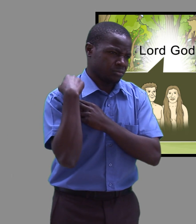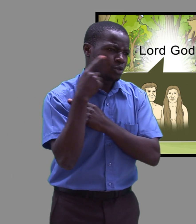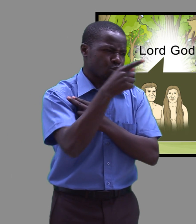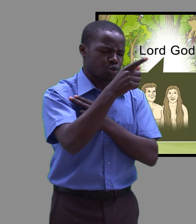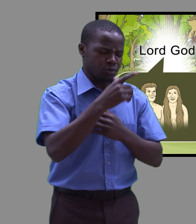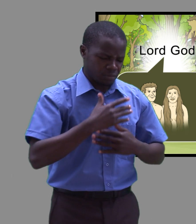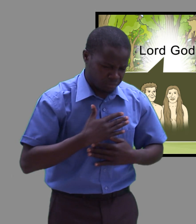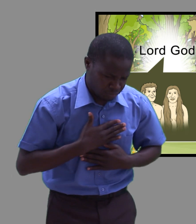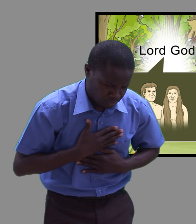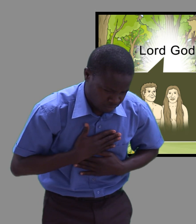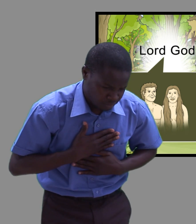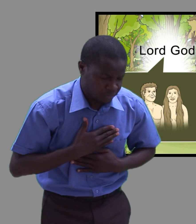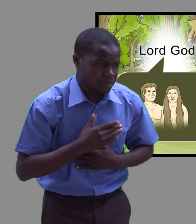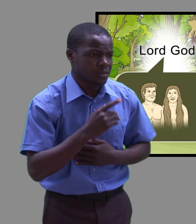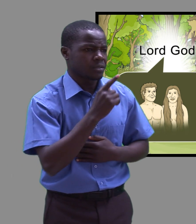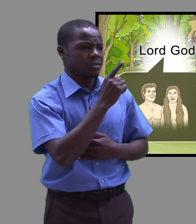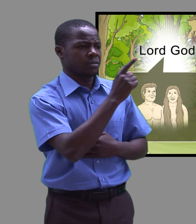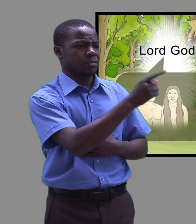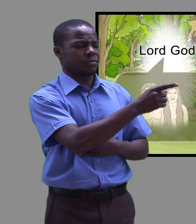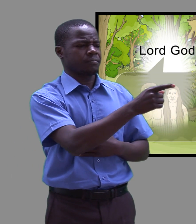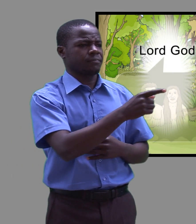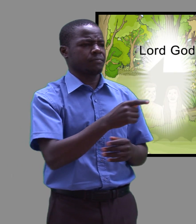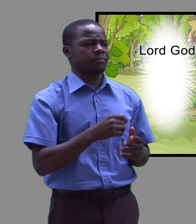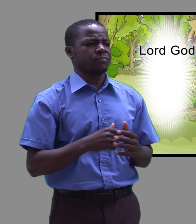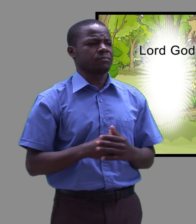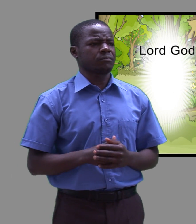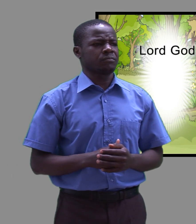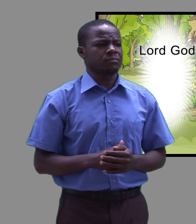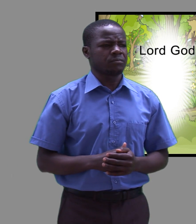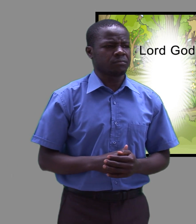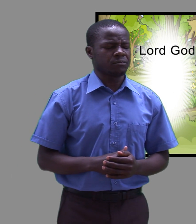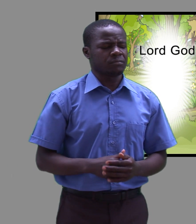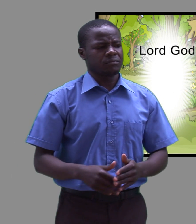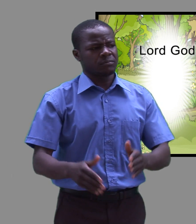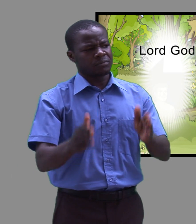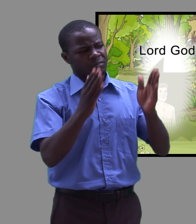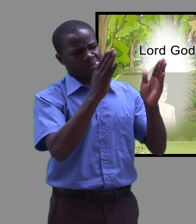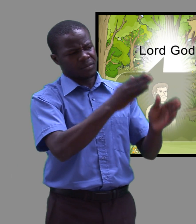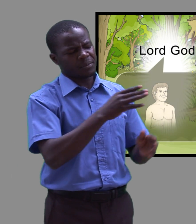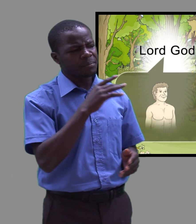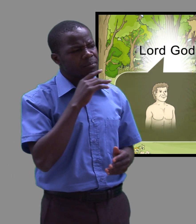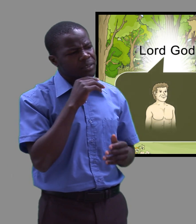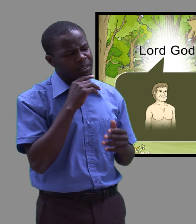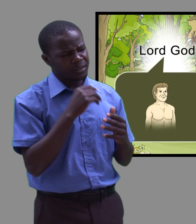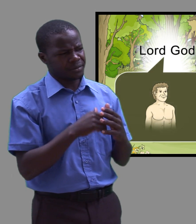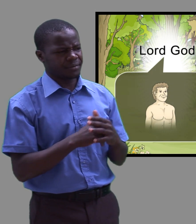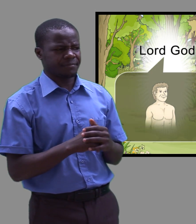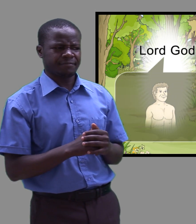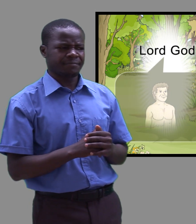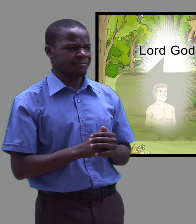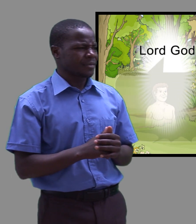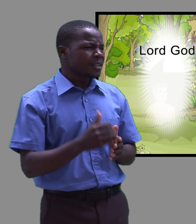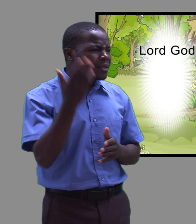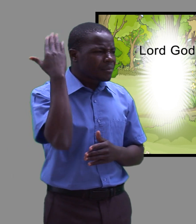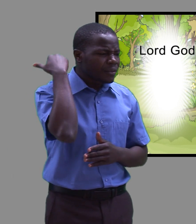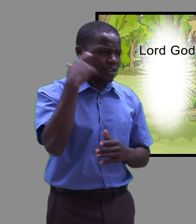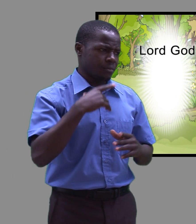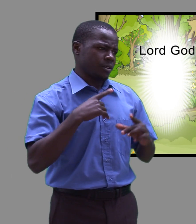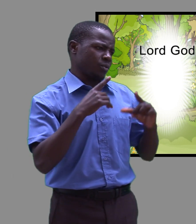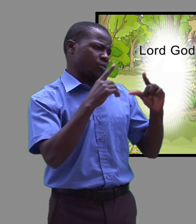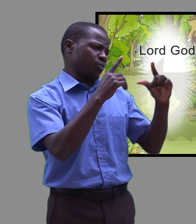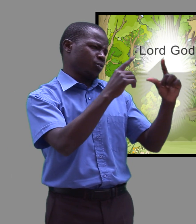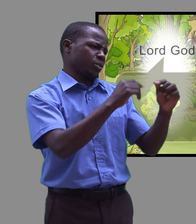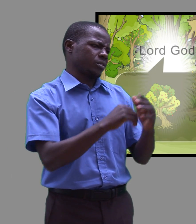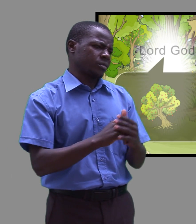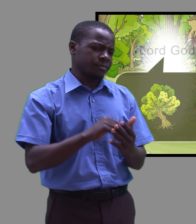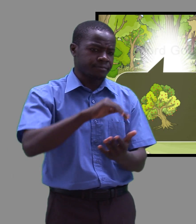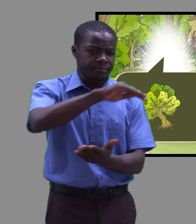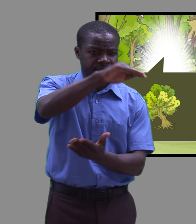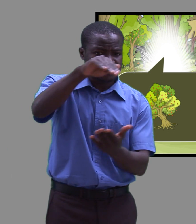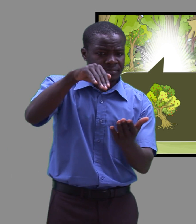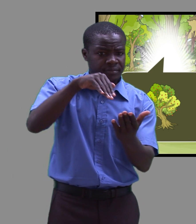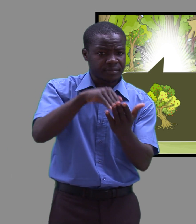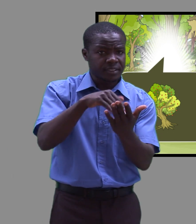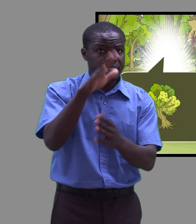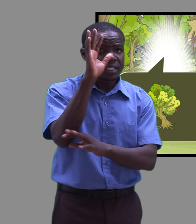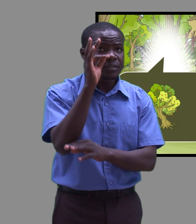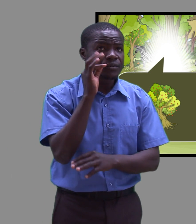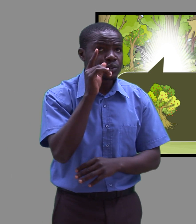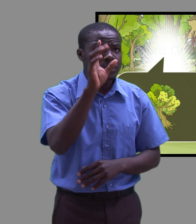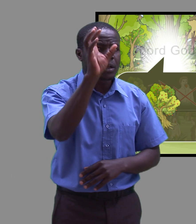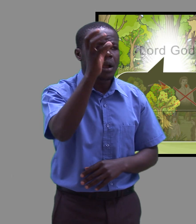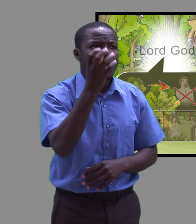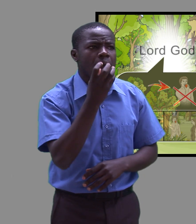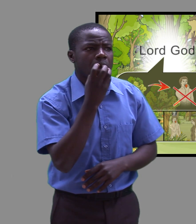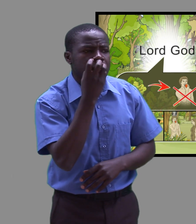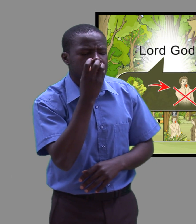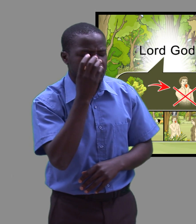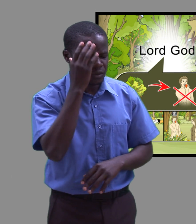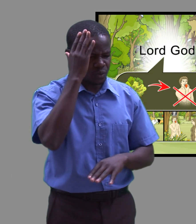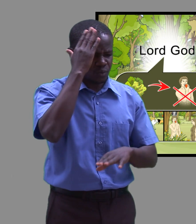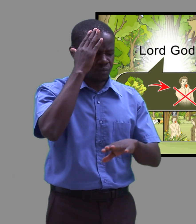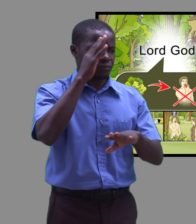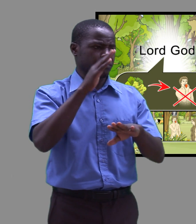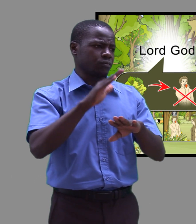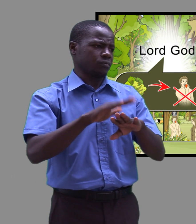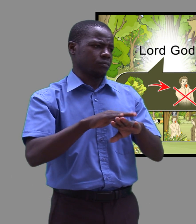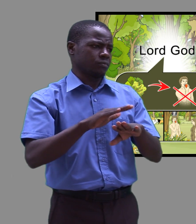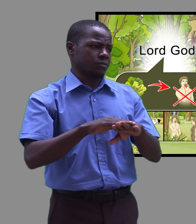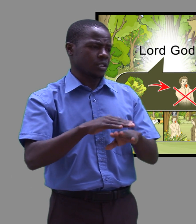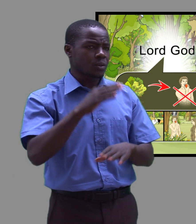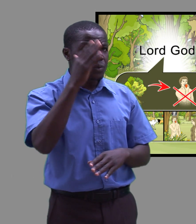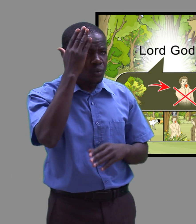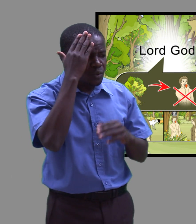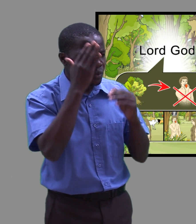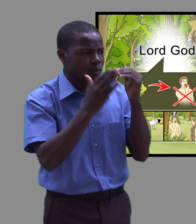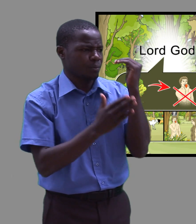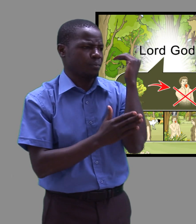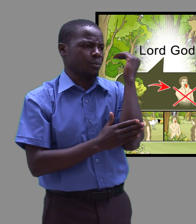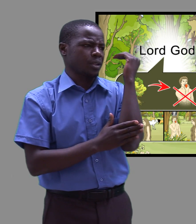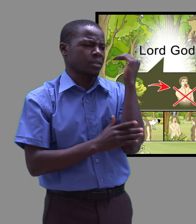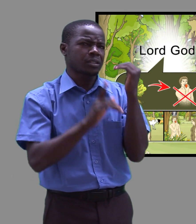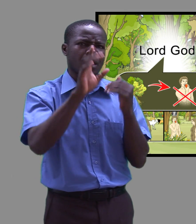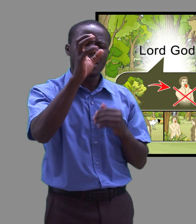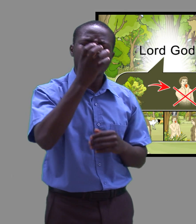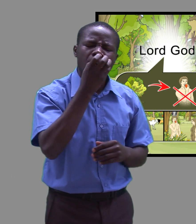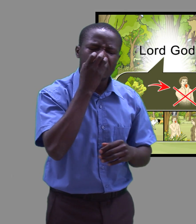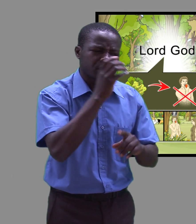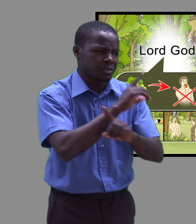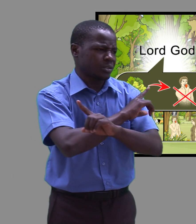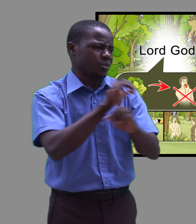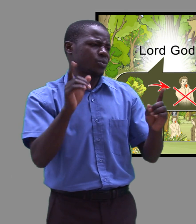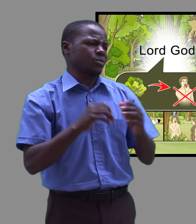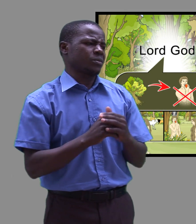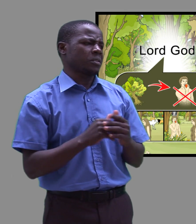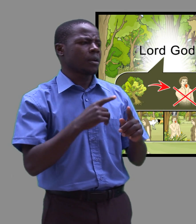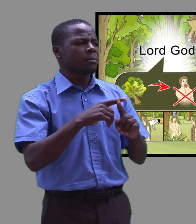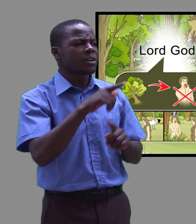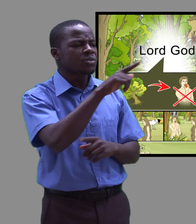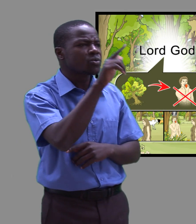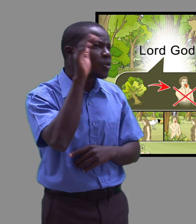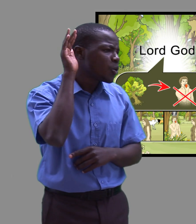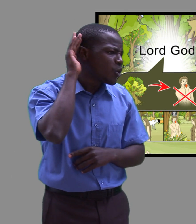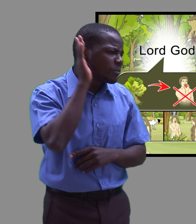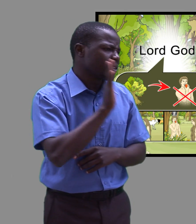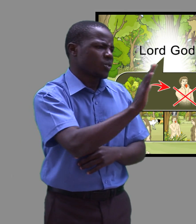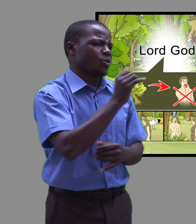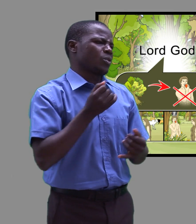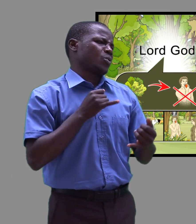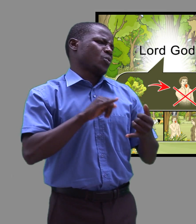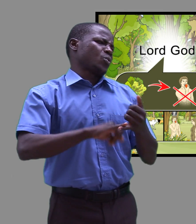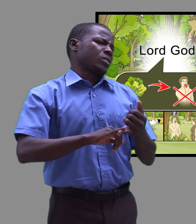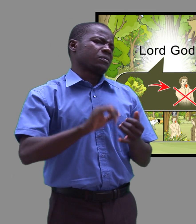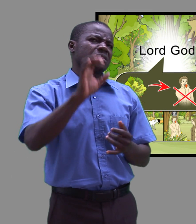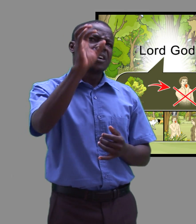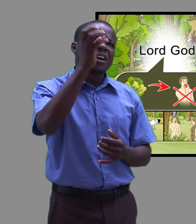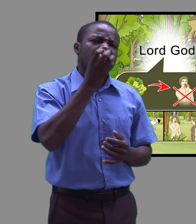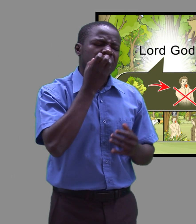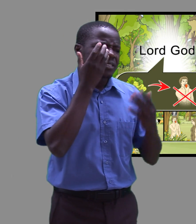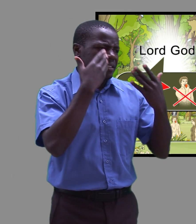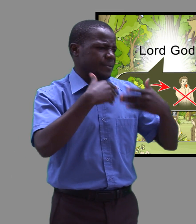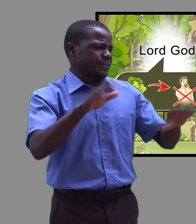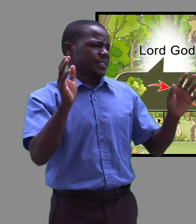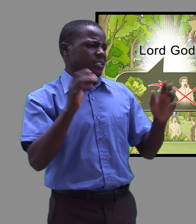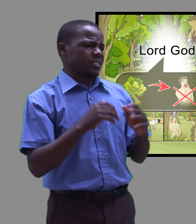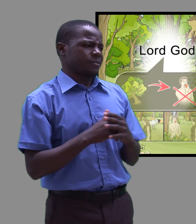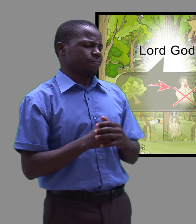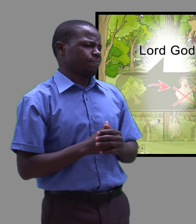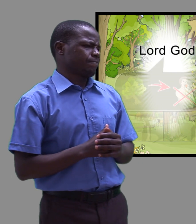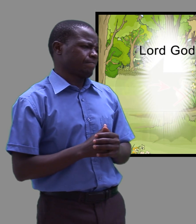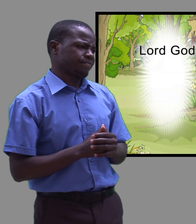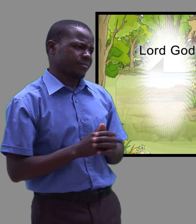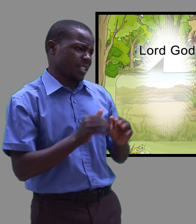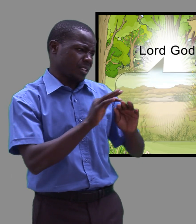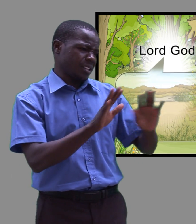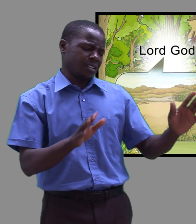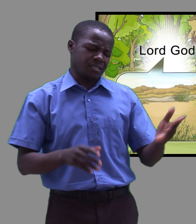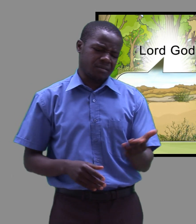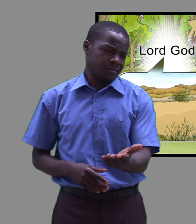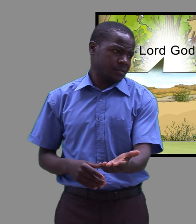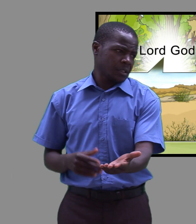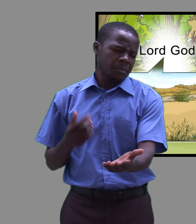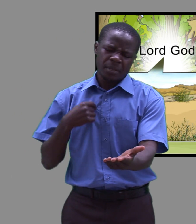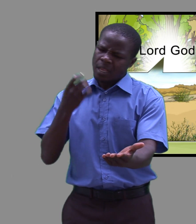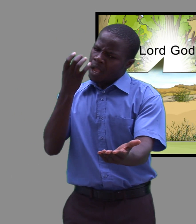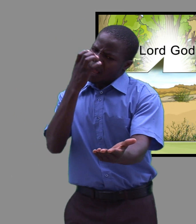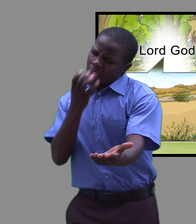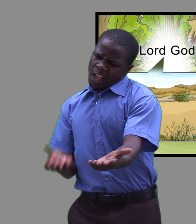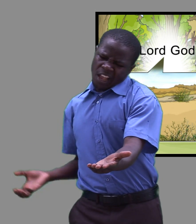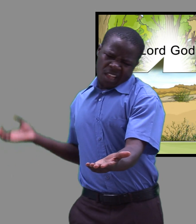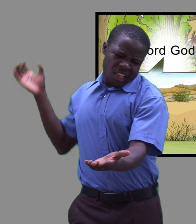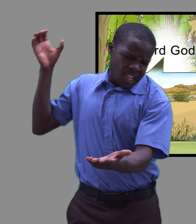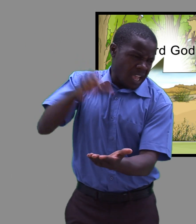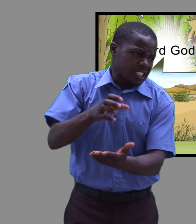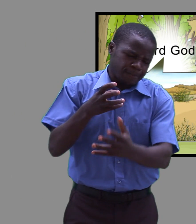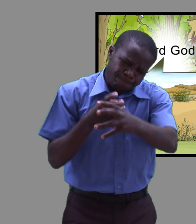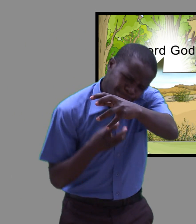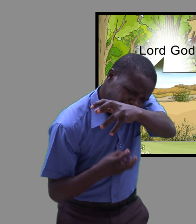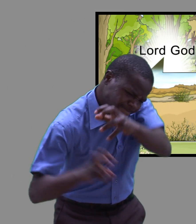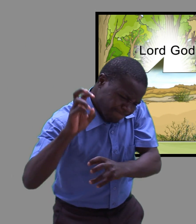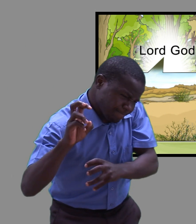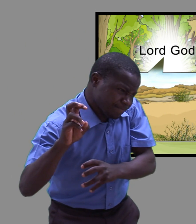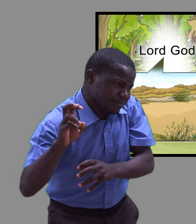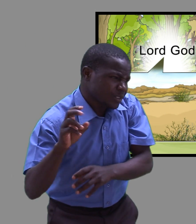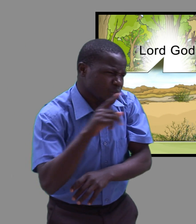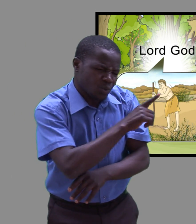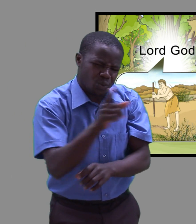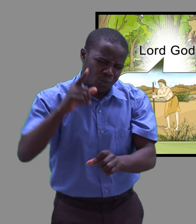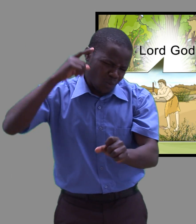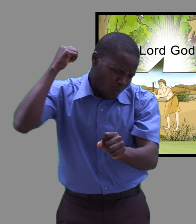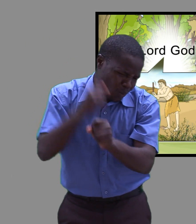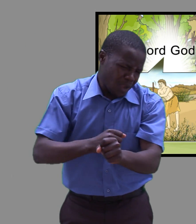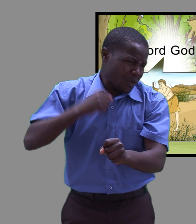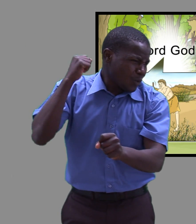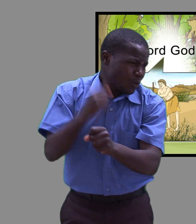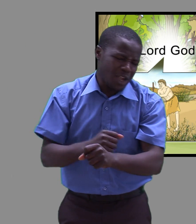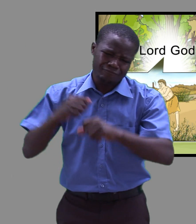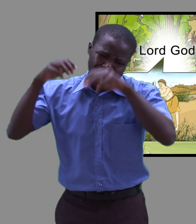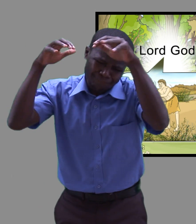And to Adam He said: “Because you have listened to the voice of your wife and have eaten from the tree of which I commanded you not to eat, cursed is the ground because of you;